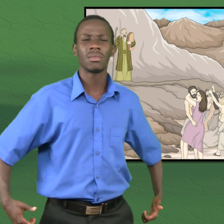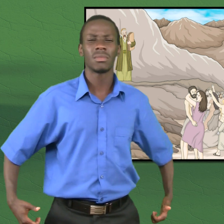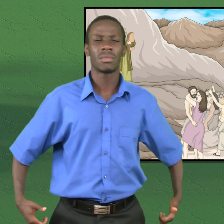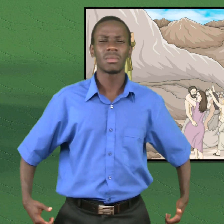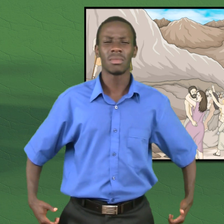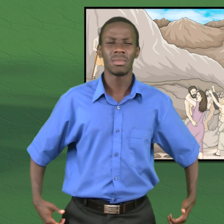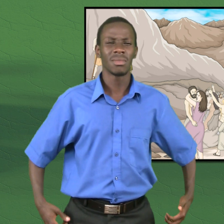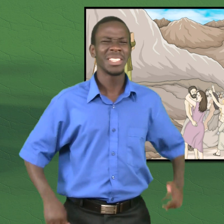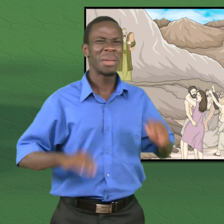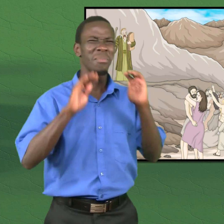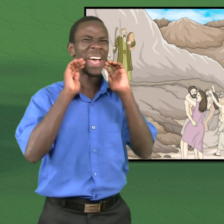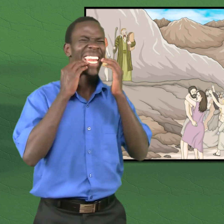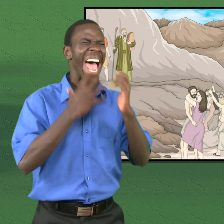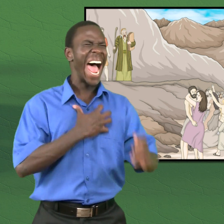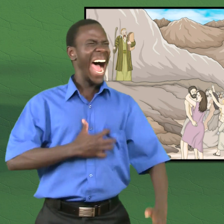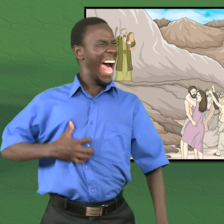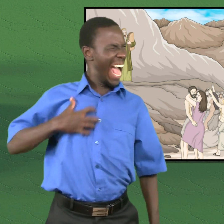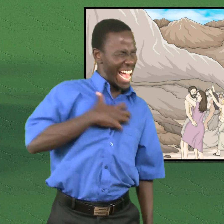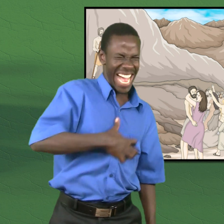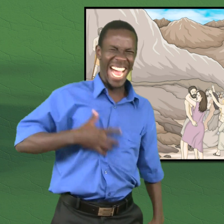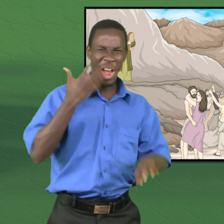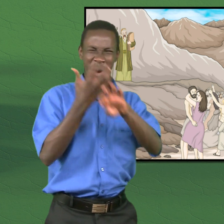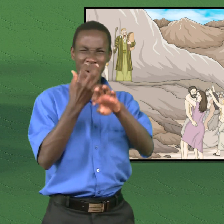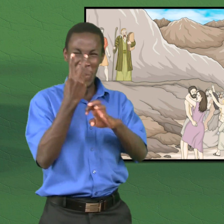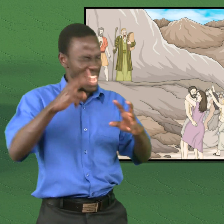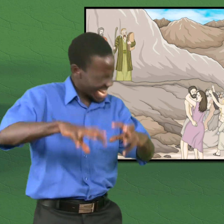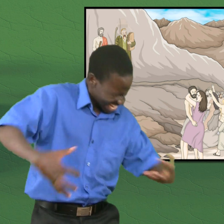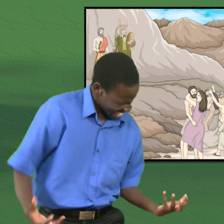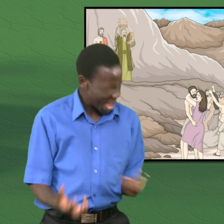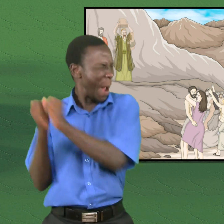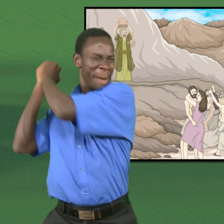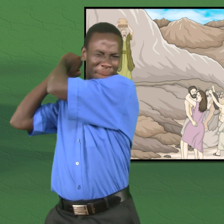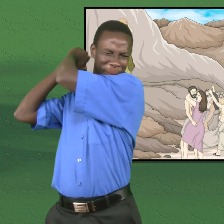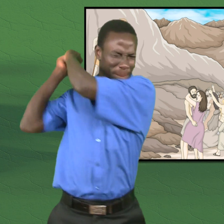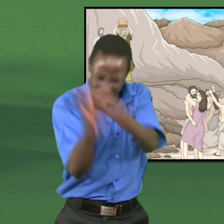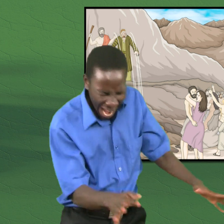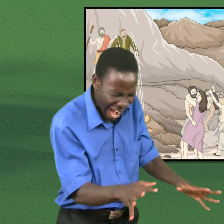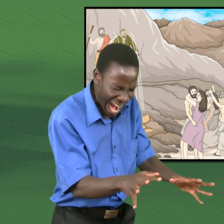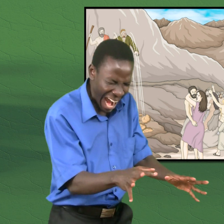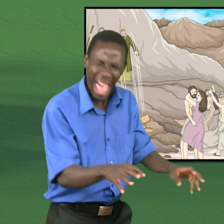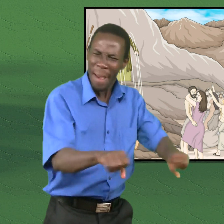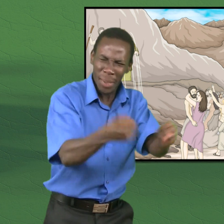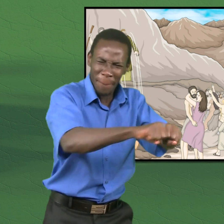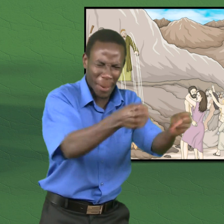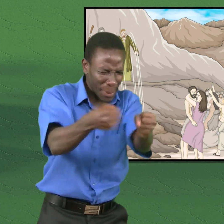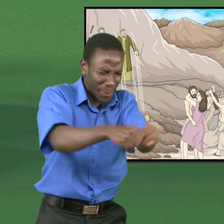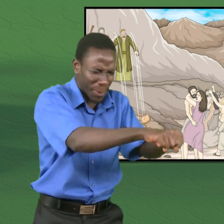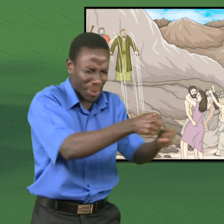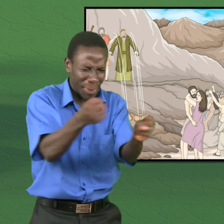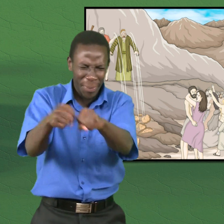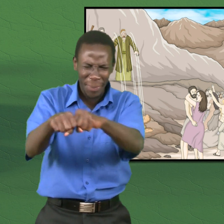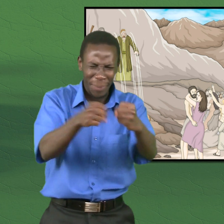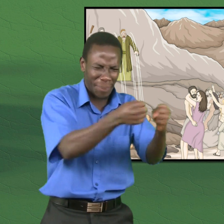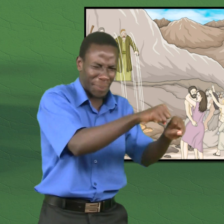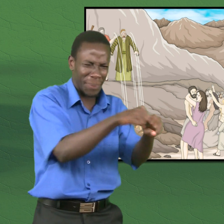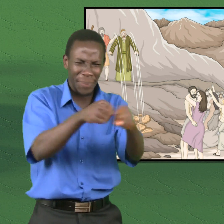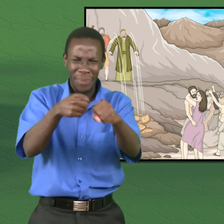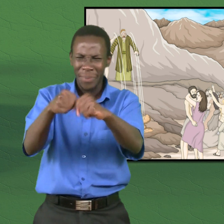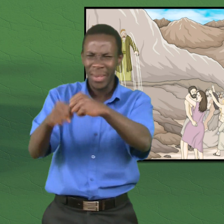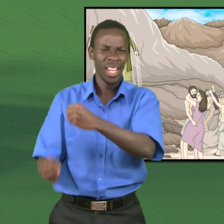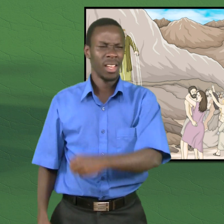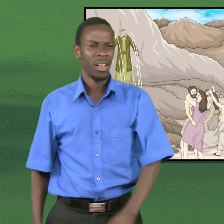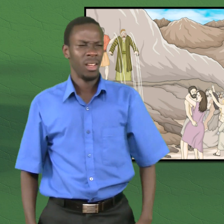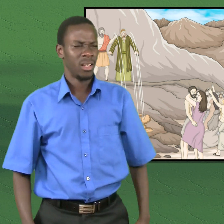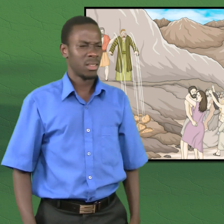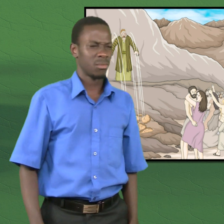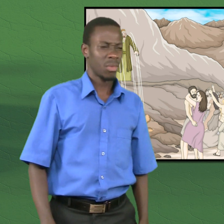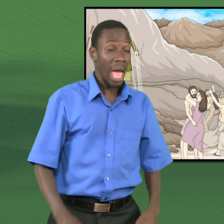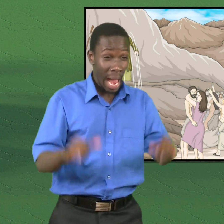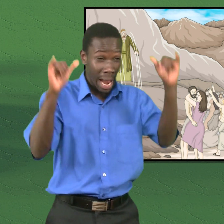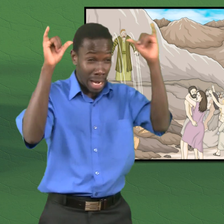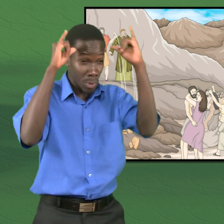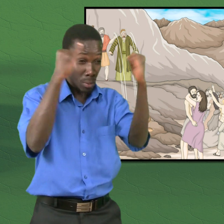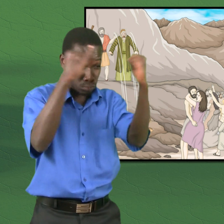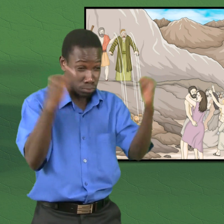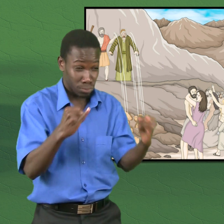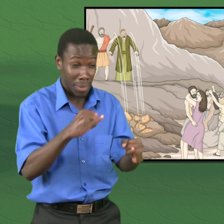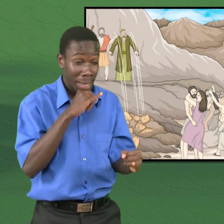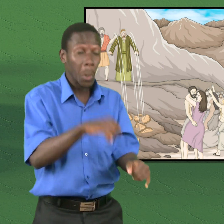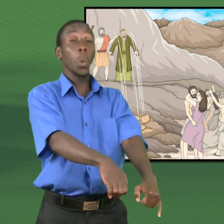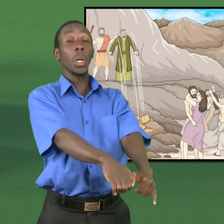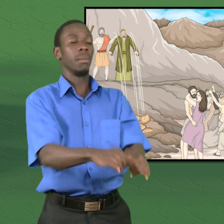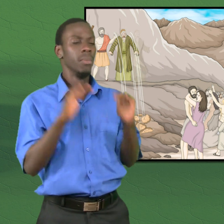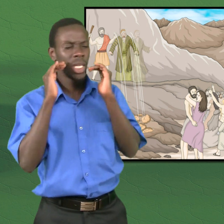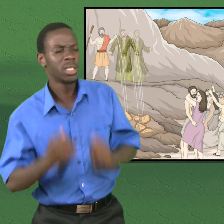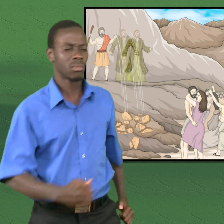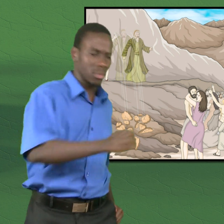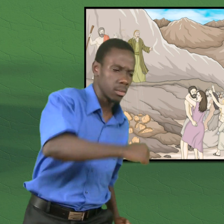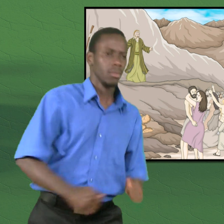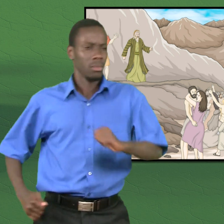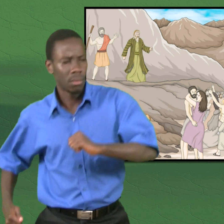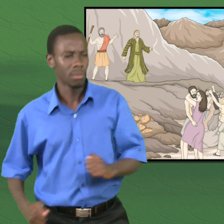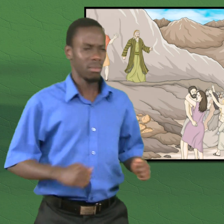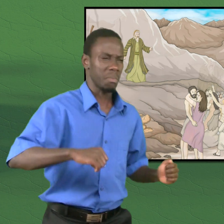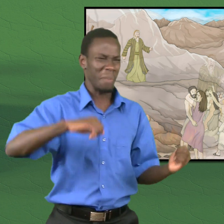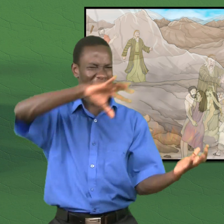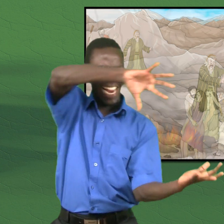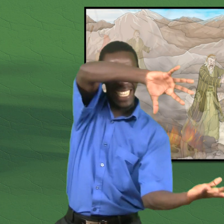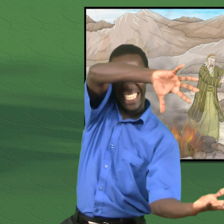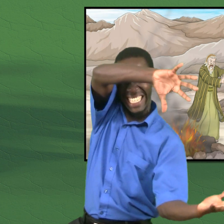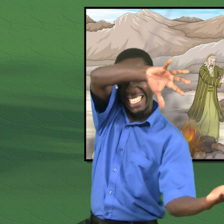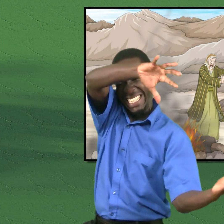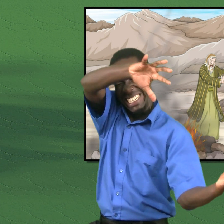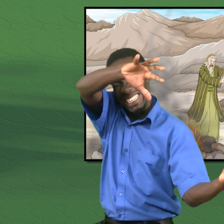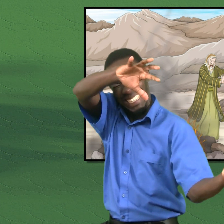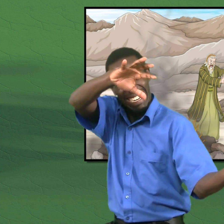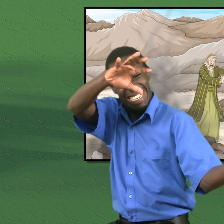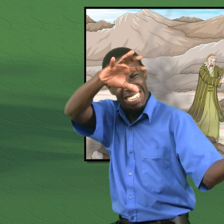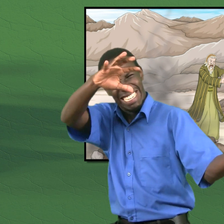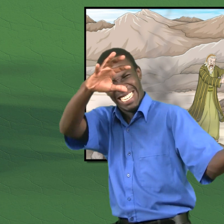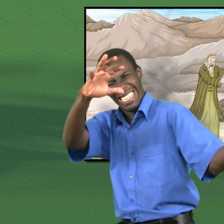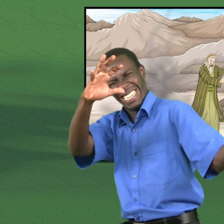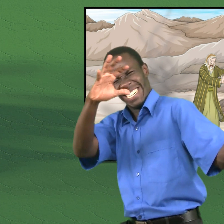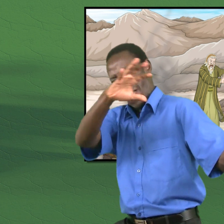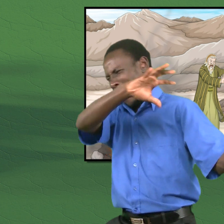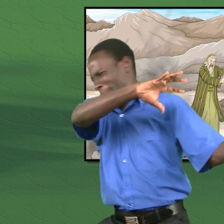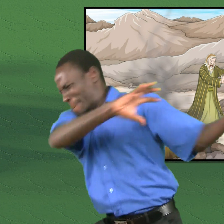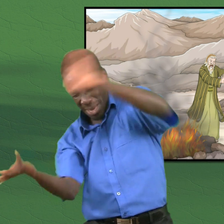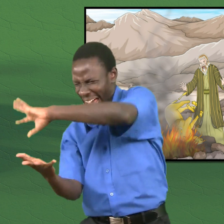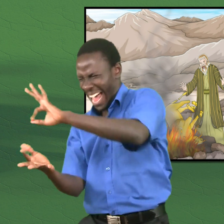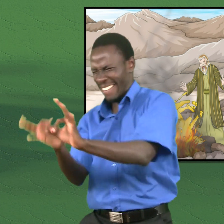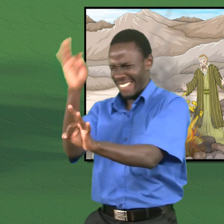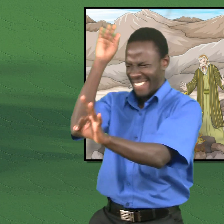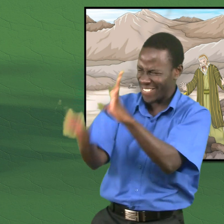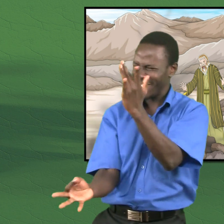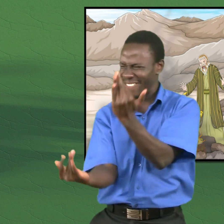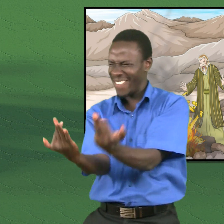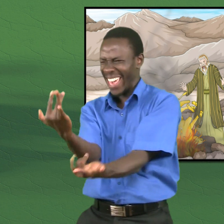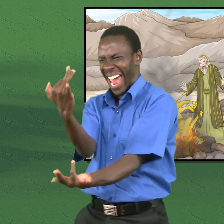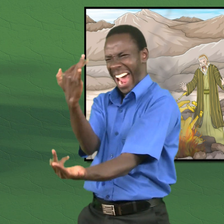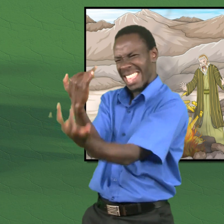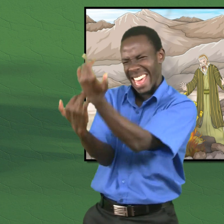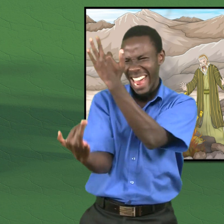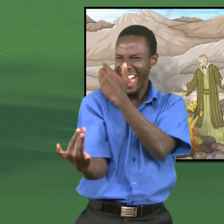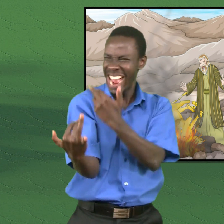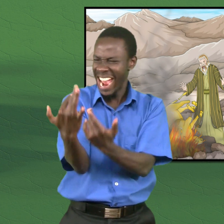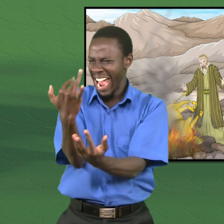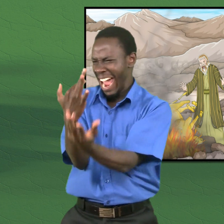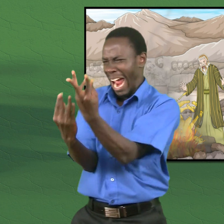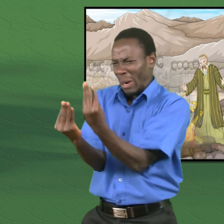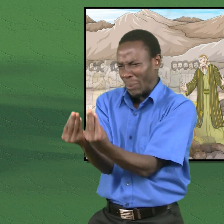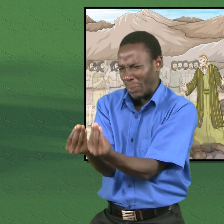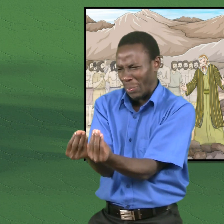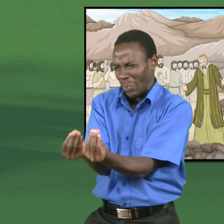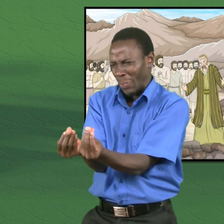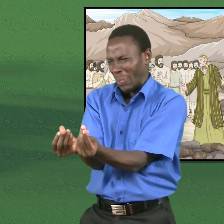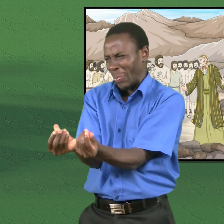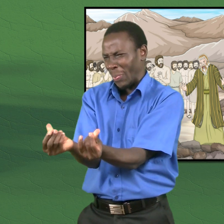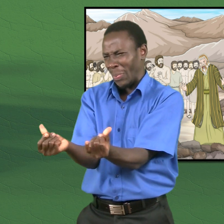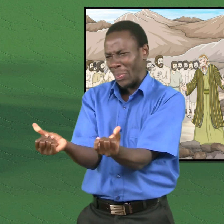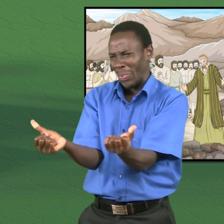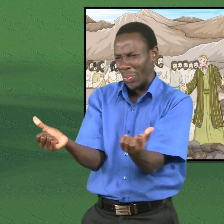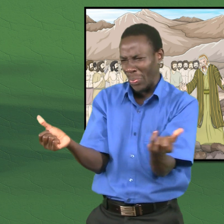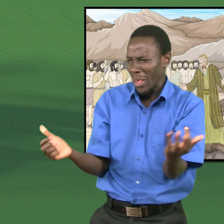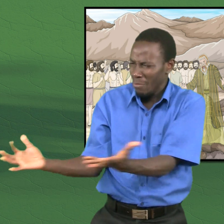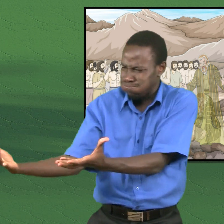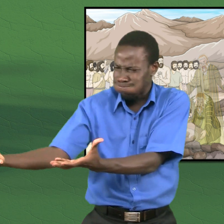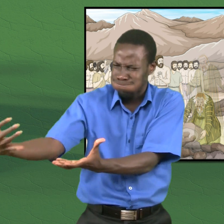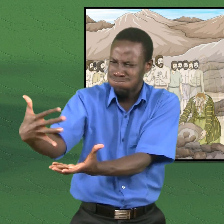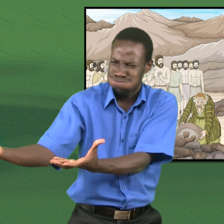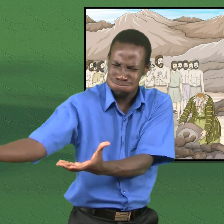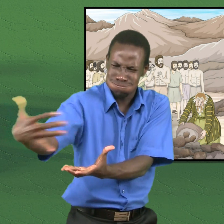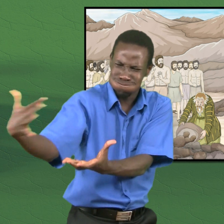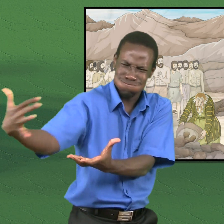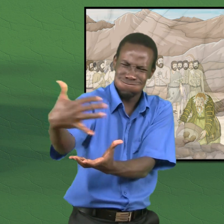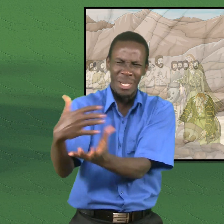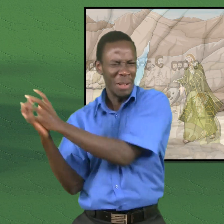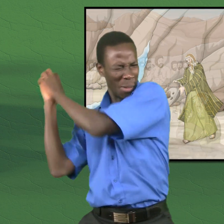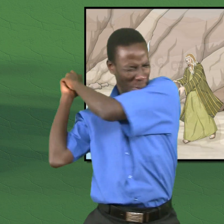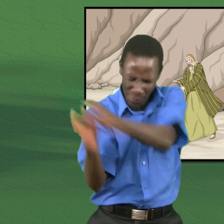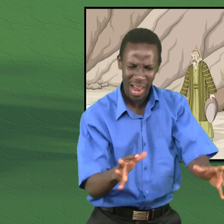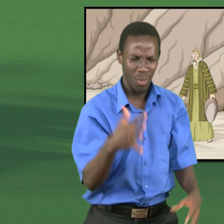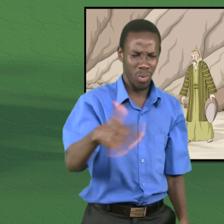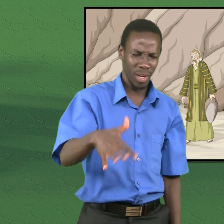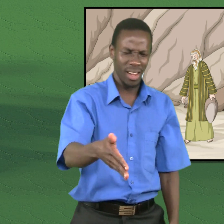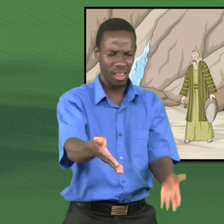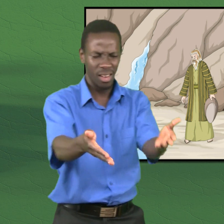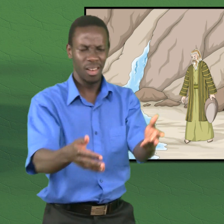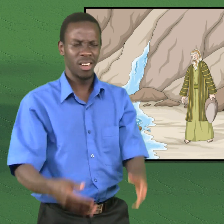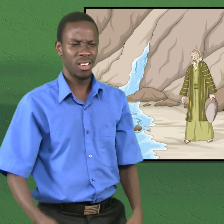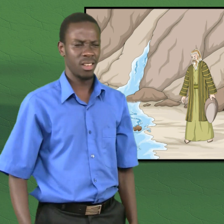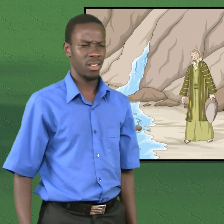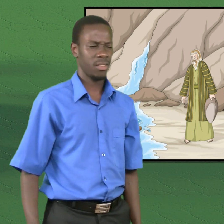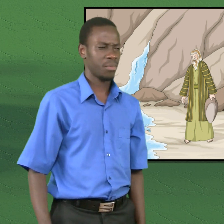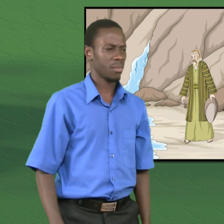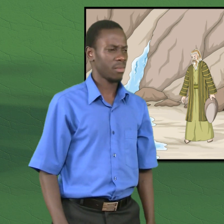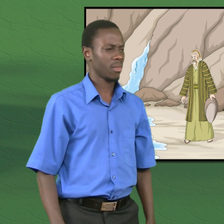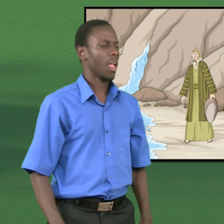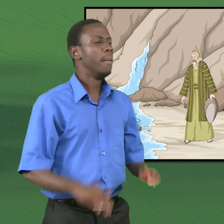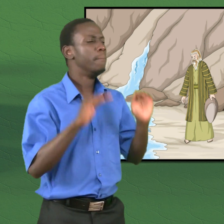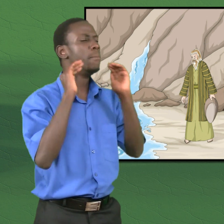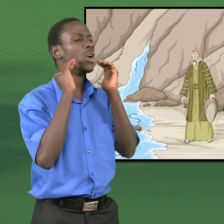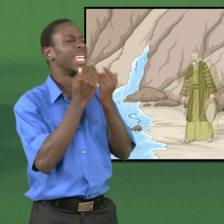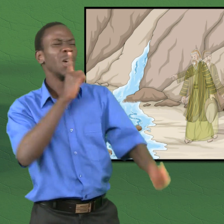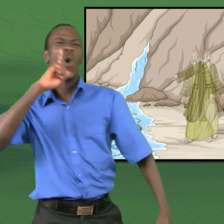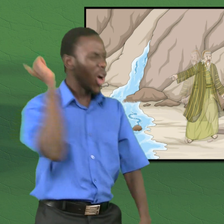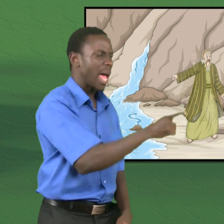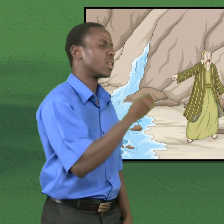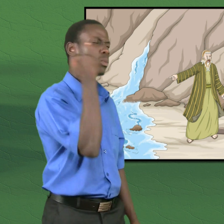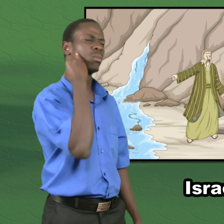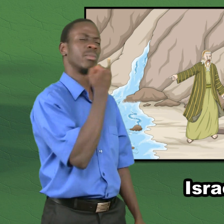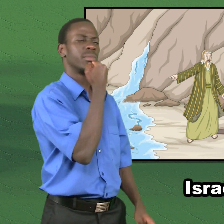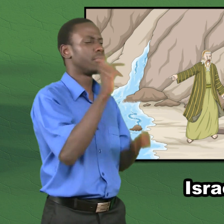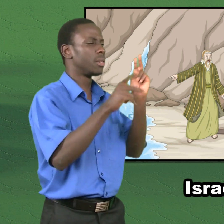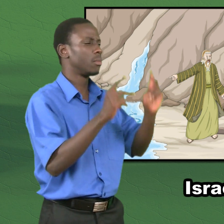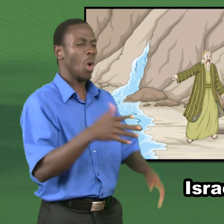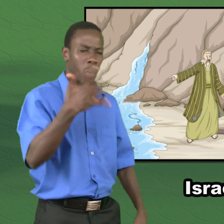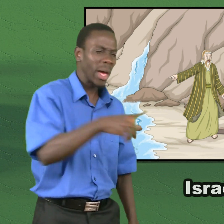Then he took the calf they had made, burned it in the fire, ground it to powder, and scattered the powder over the face of the water.